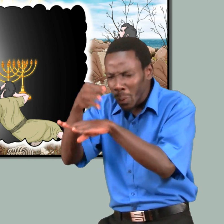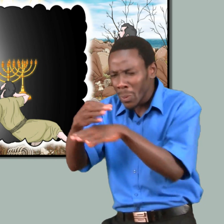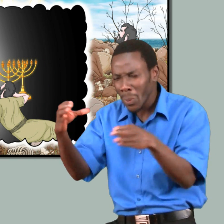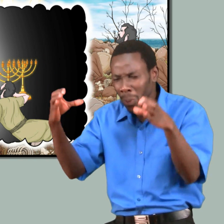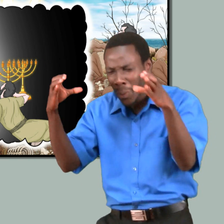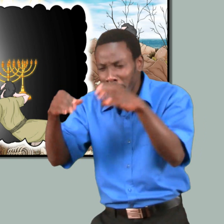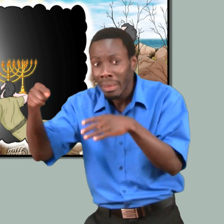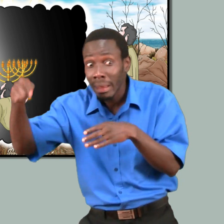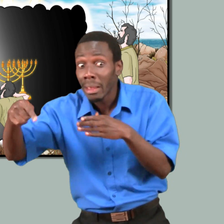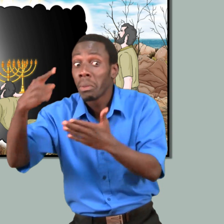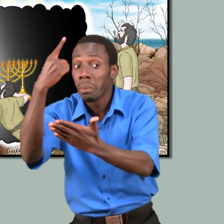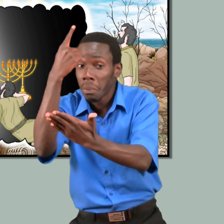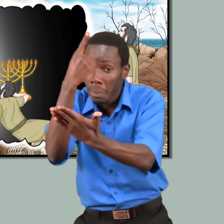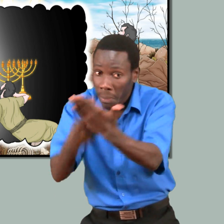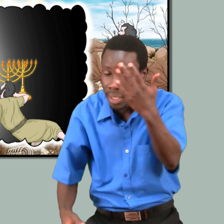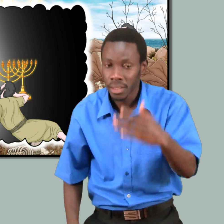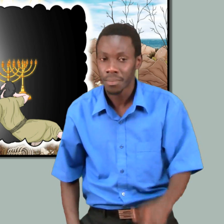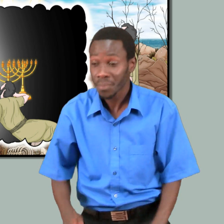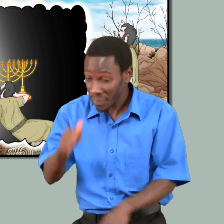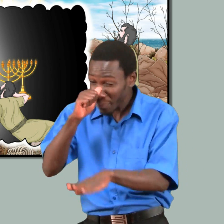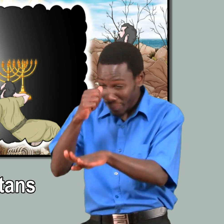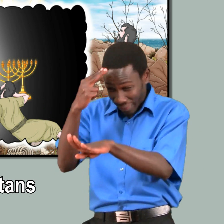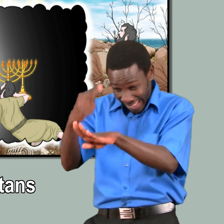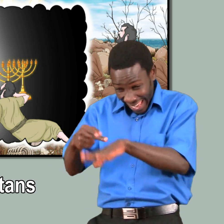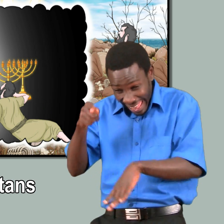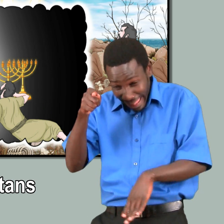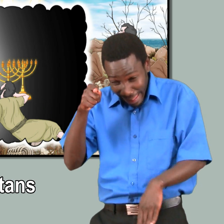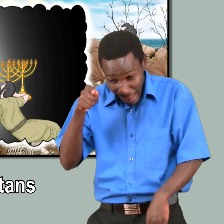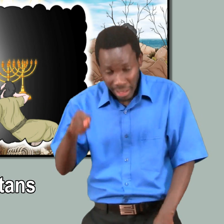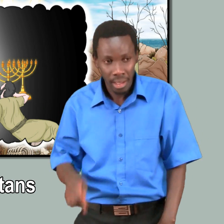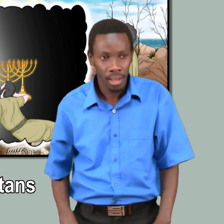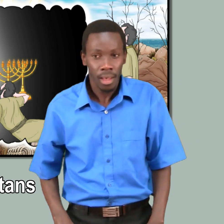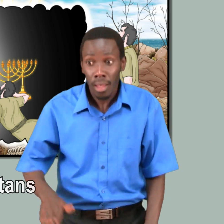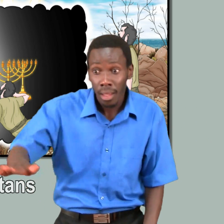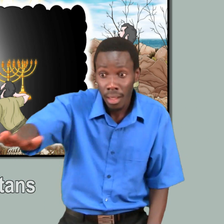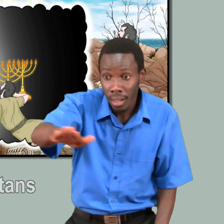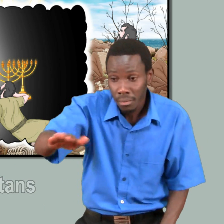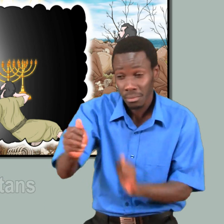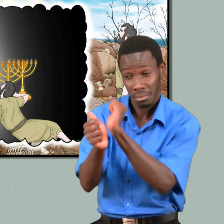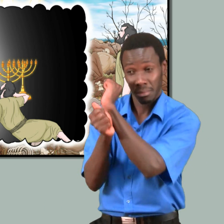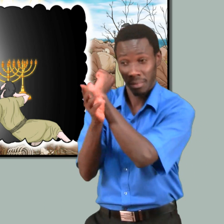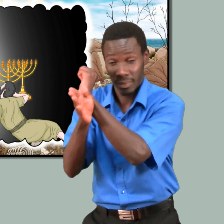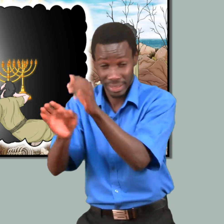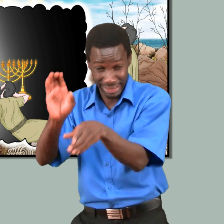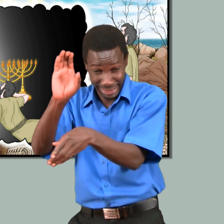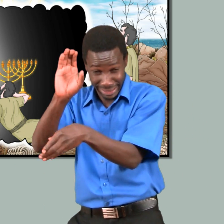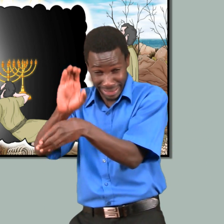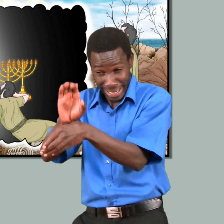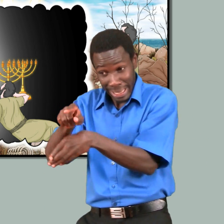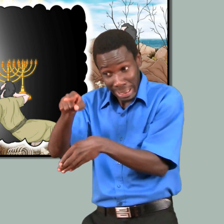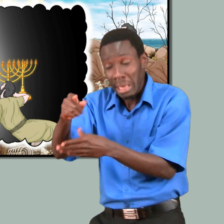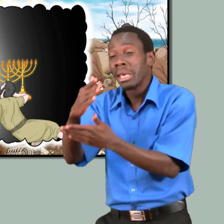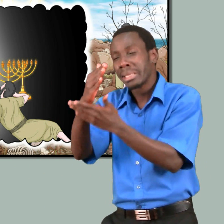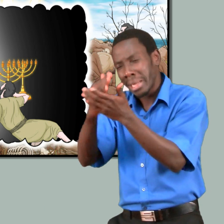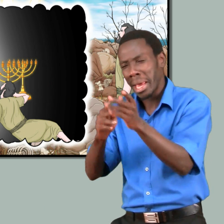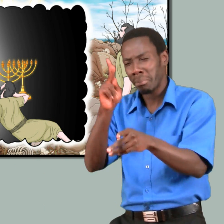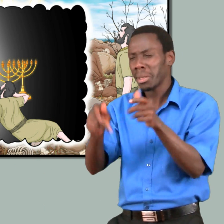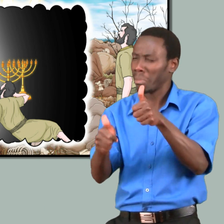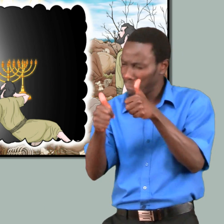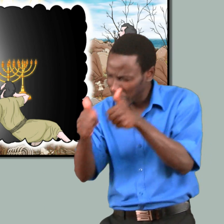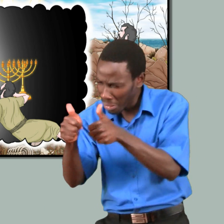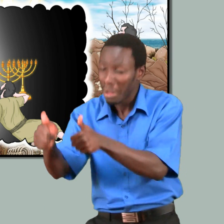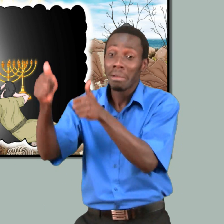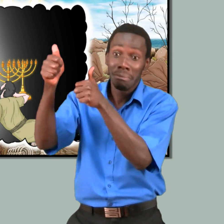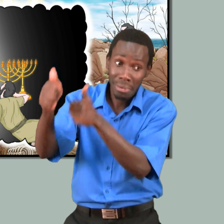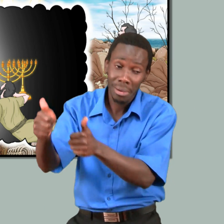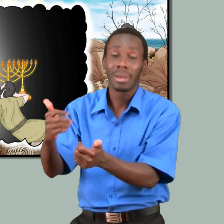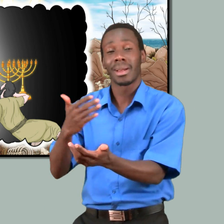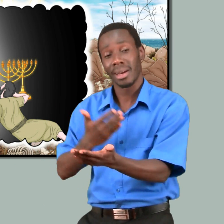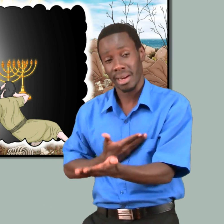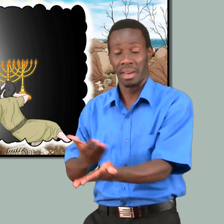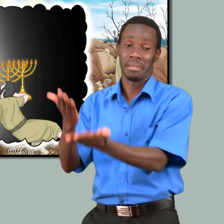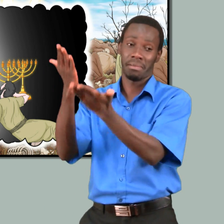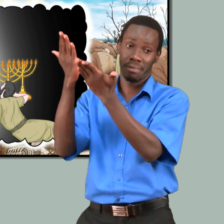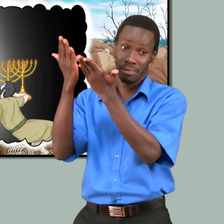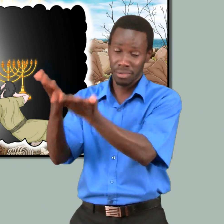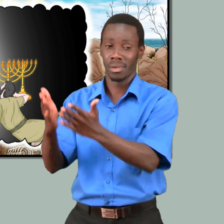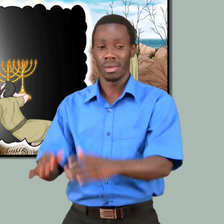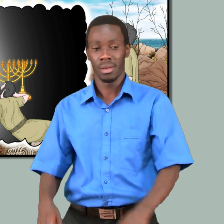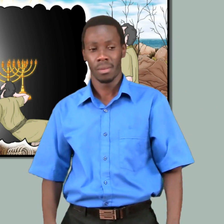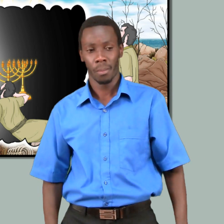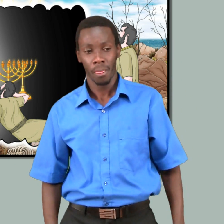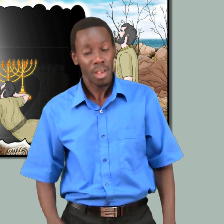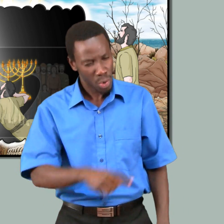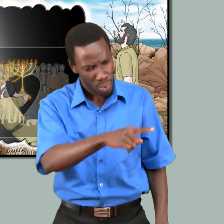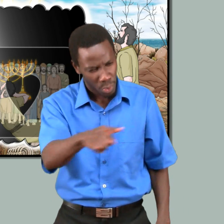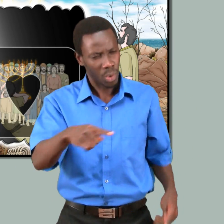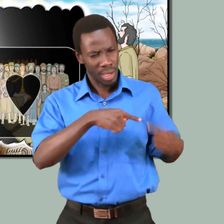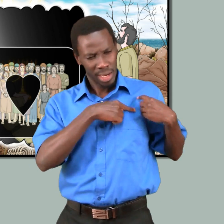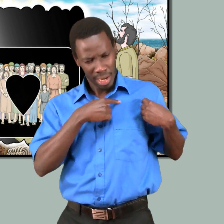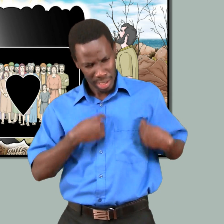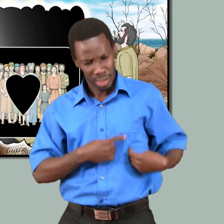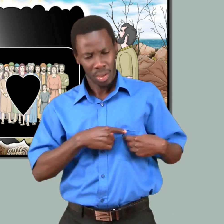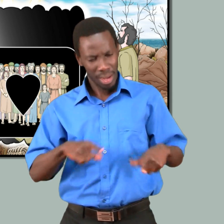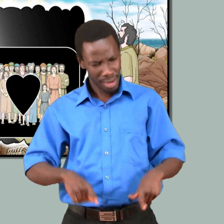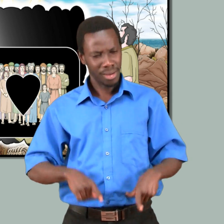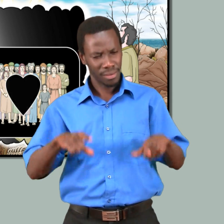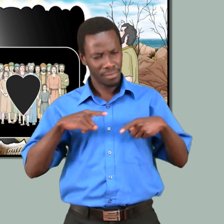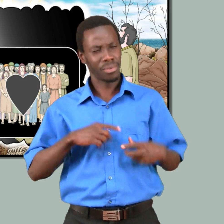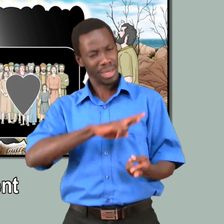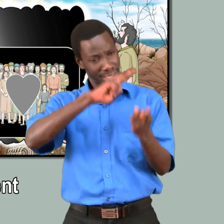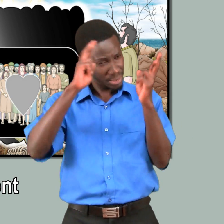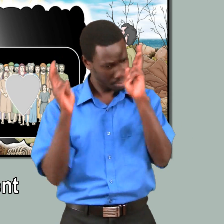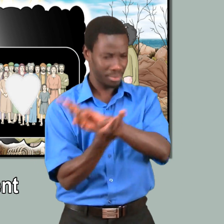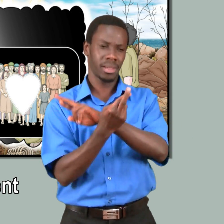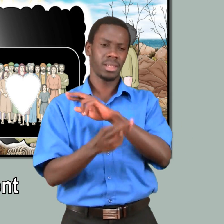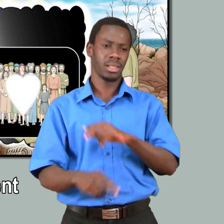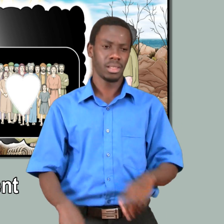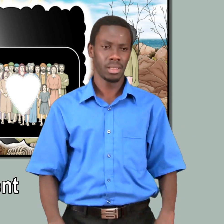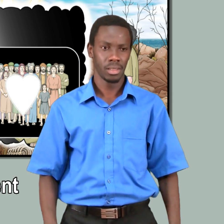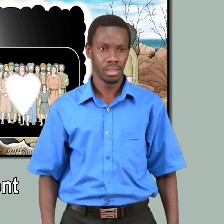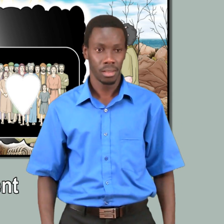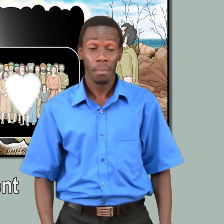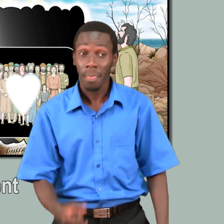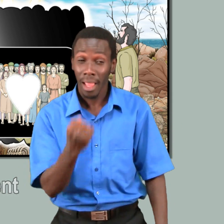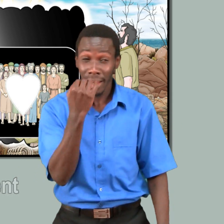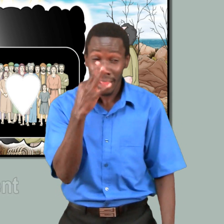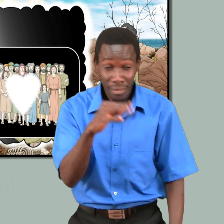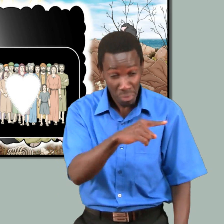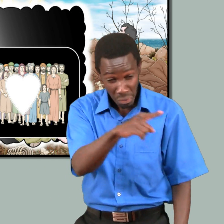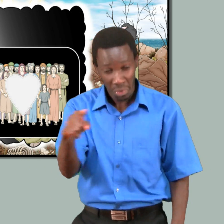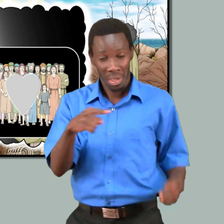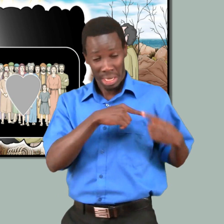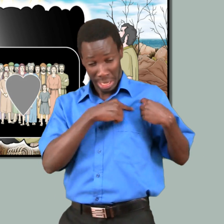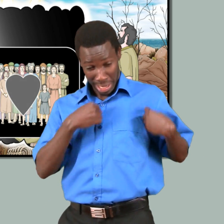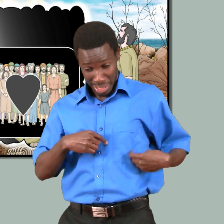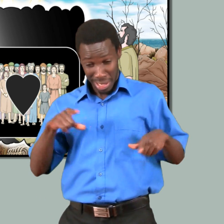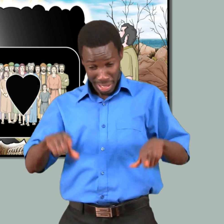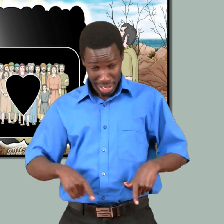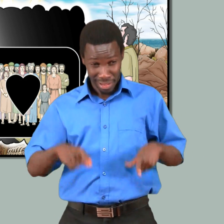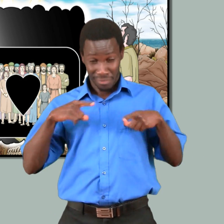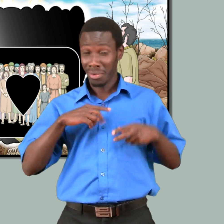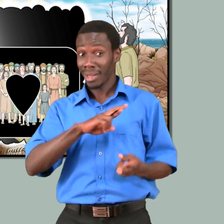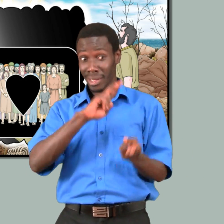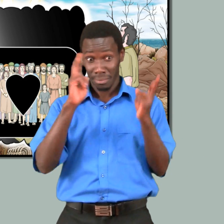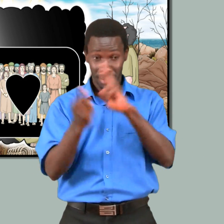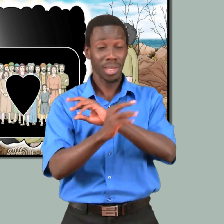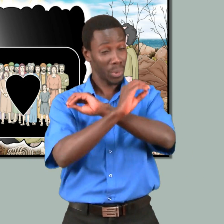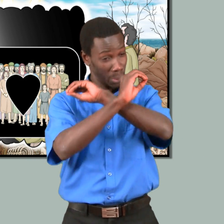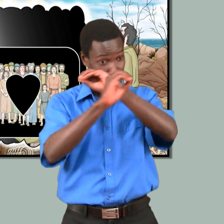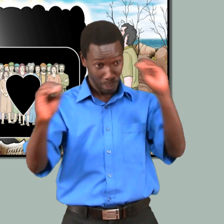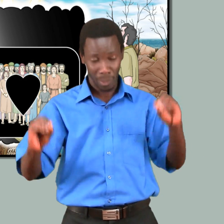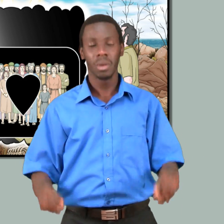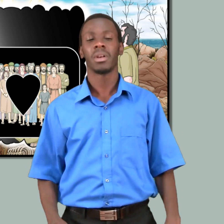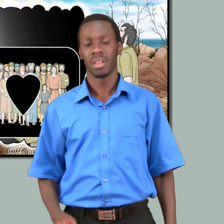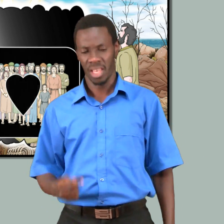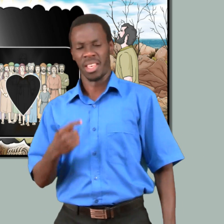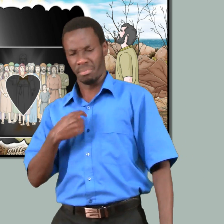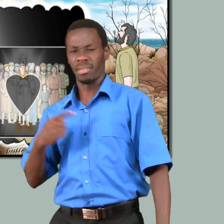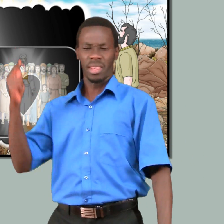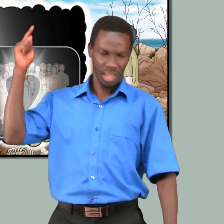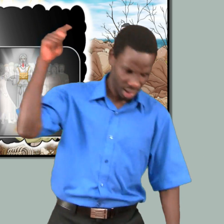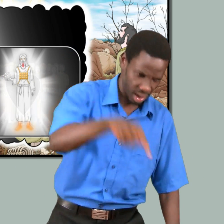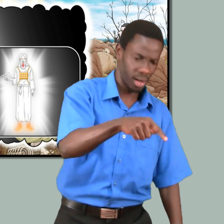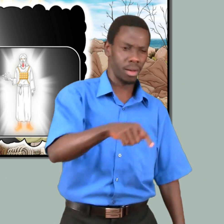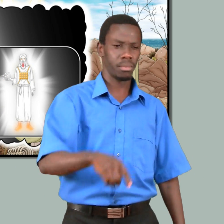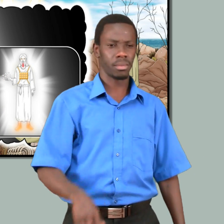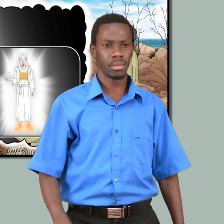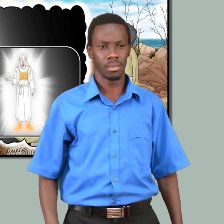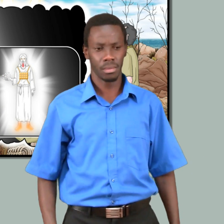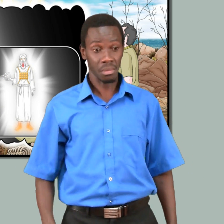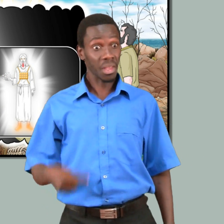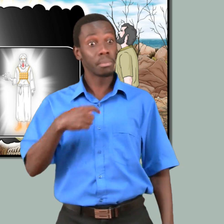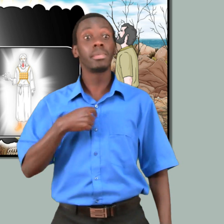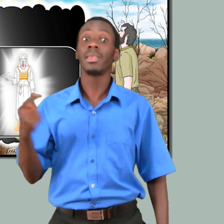In the same way, some of you also hold to the teaching of the Nicolaitans. Therefore repent!